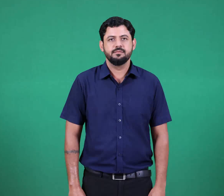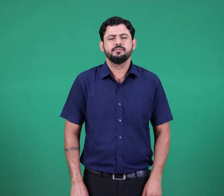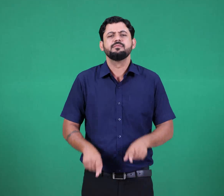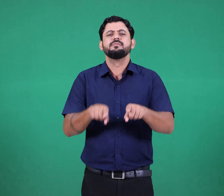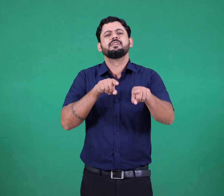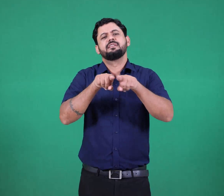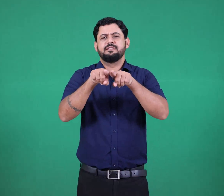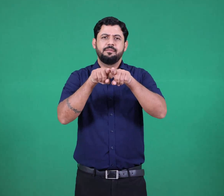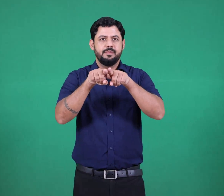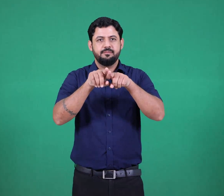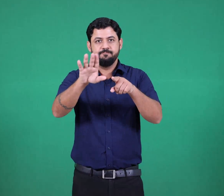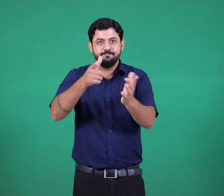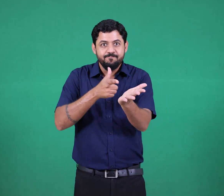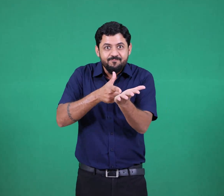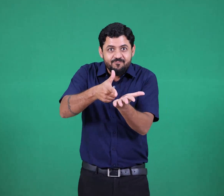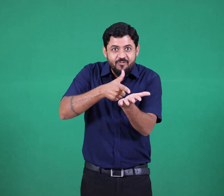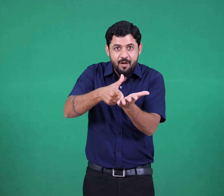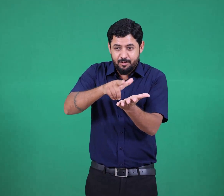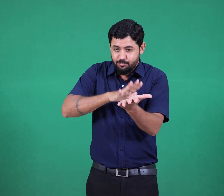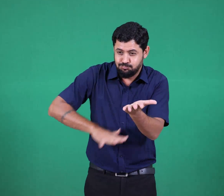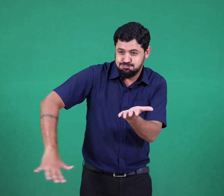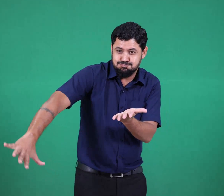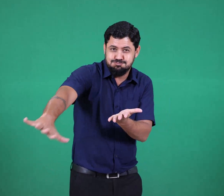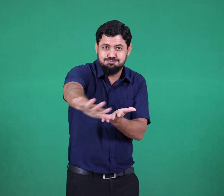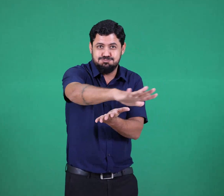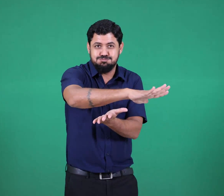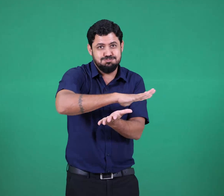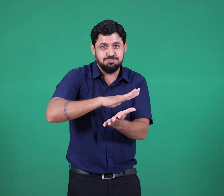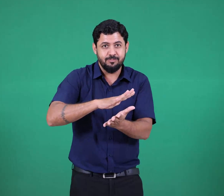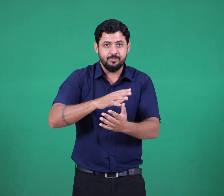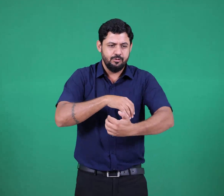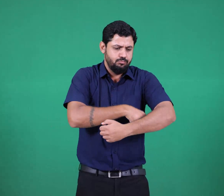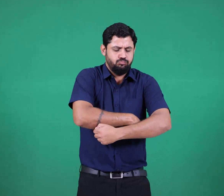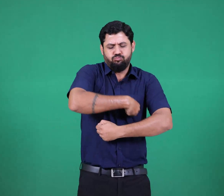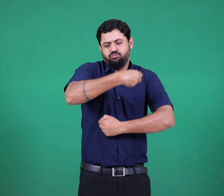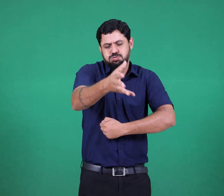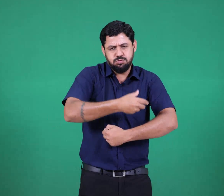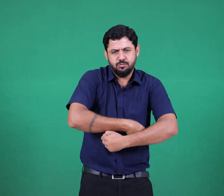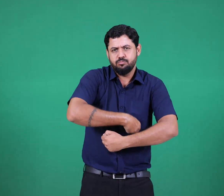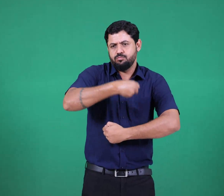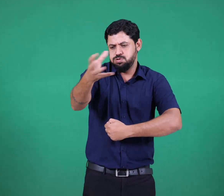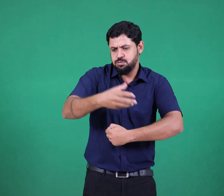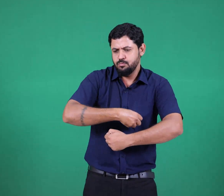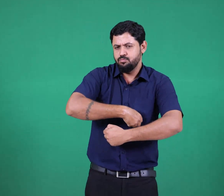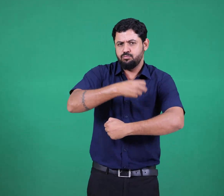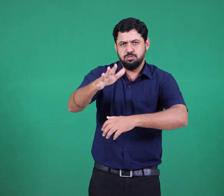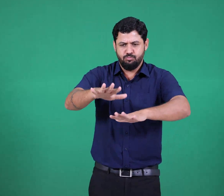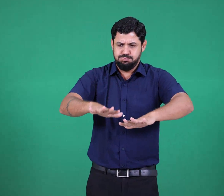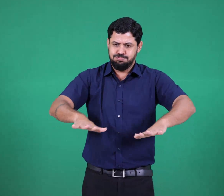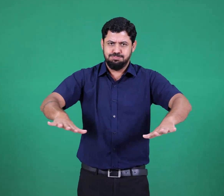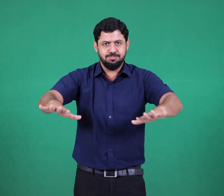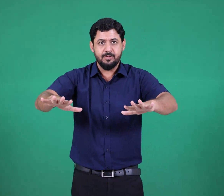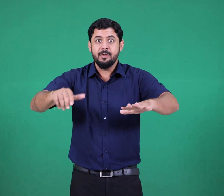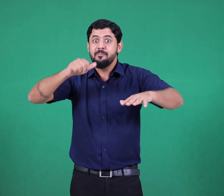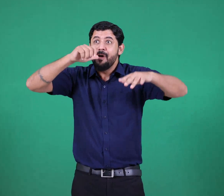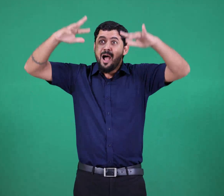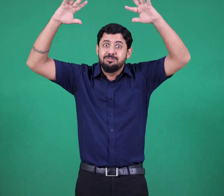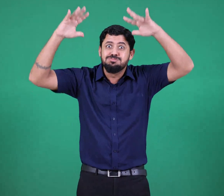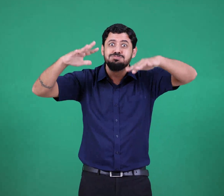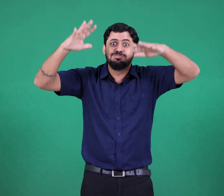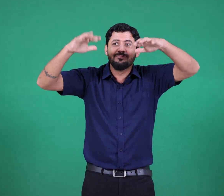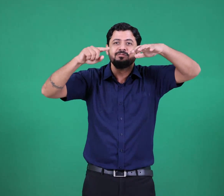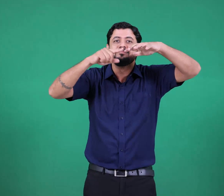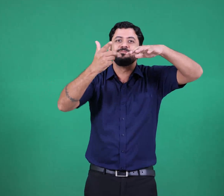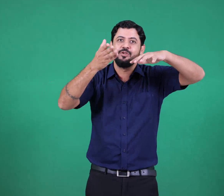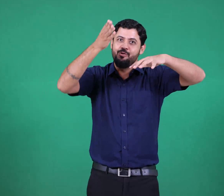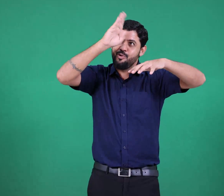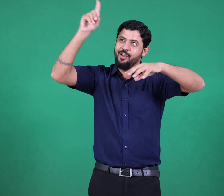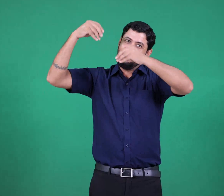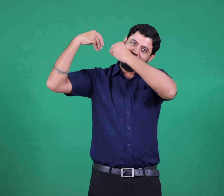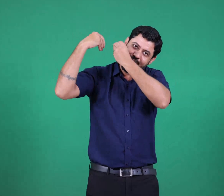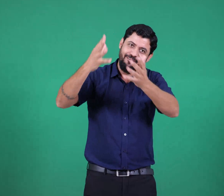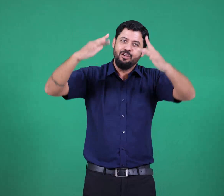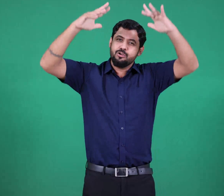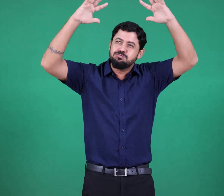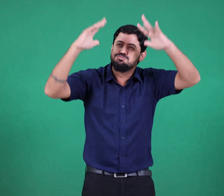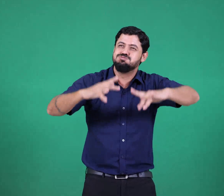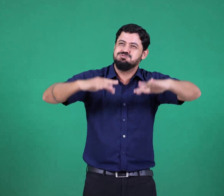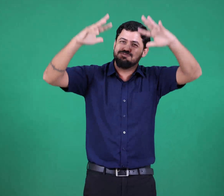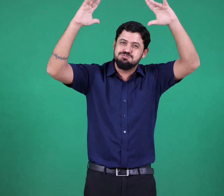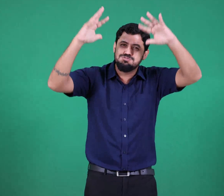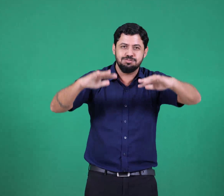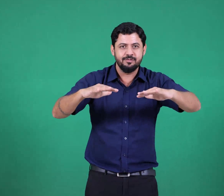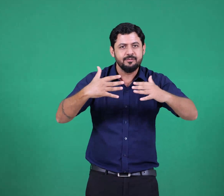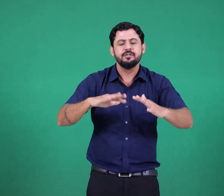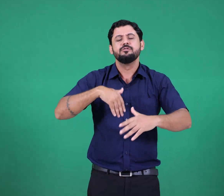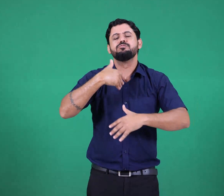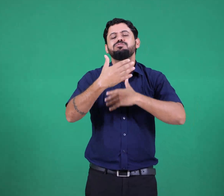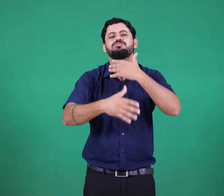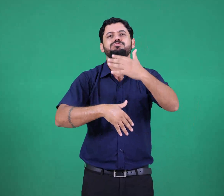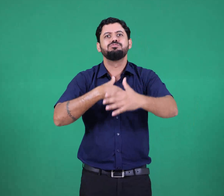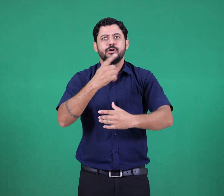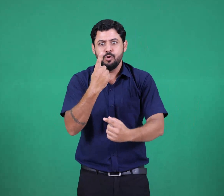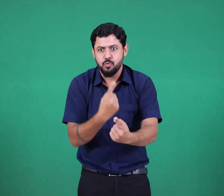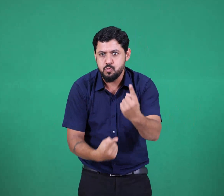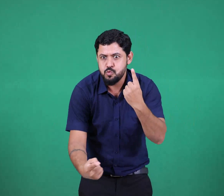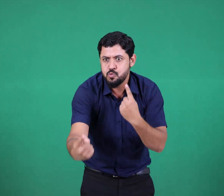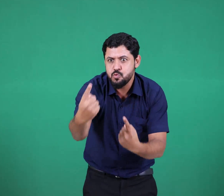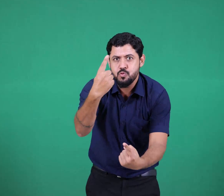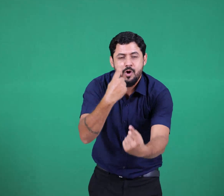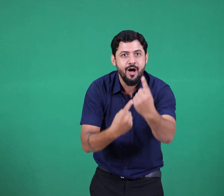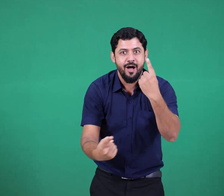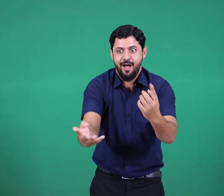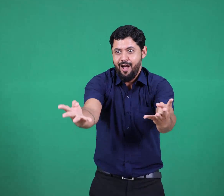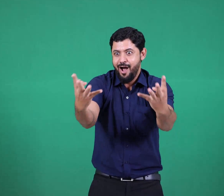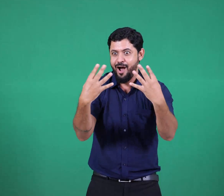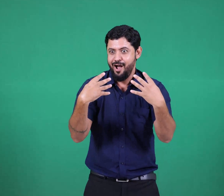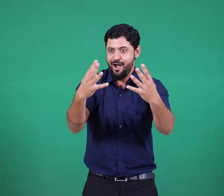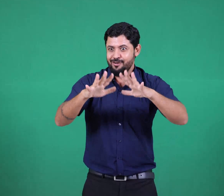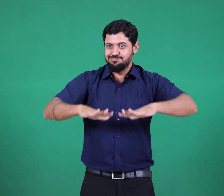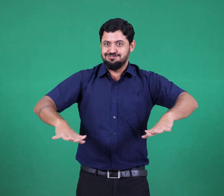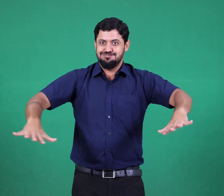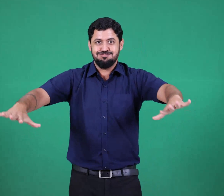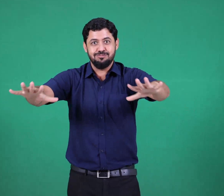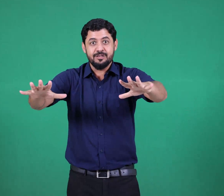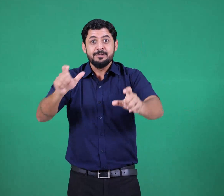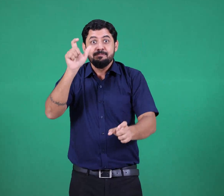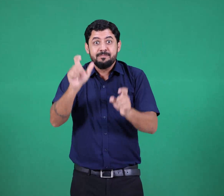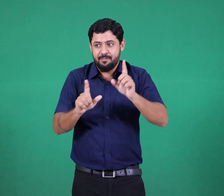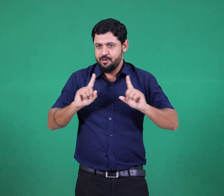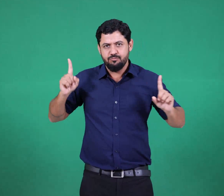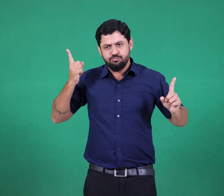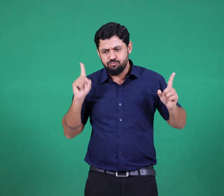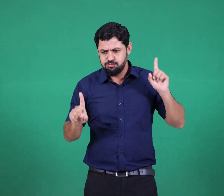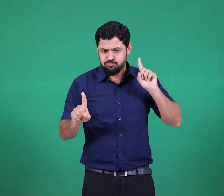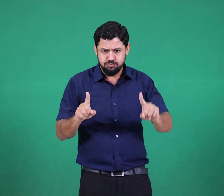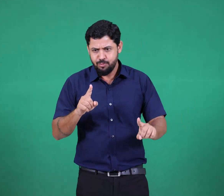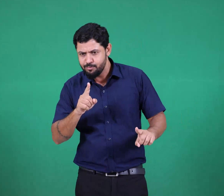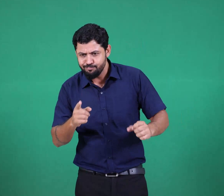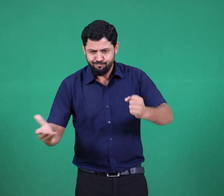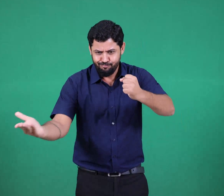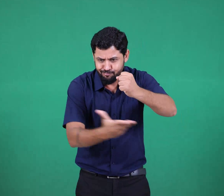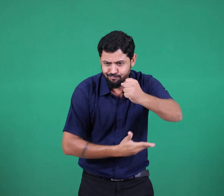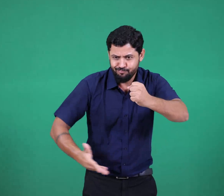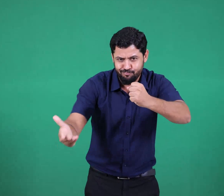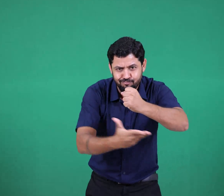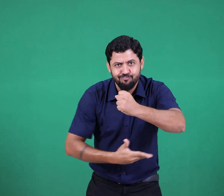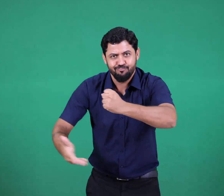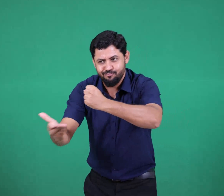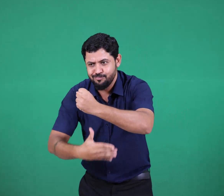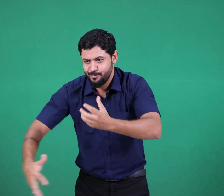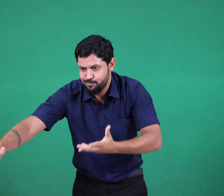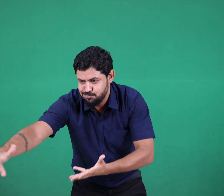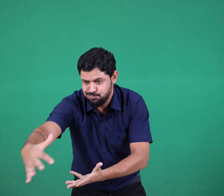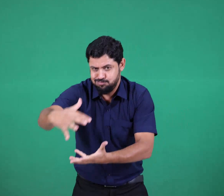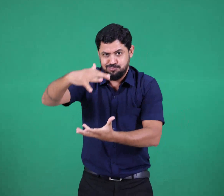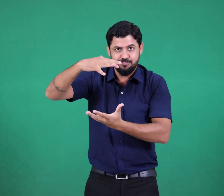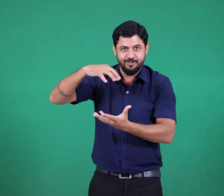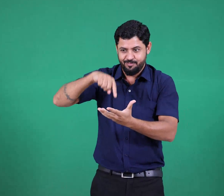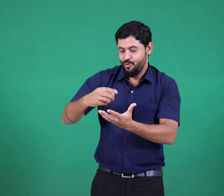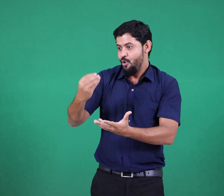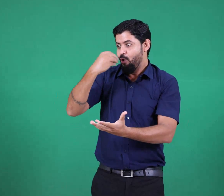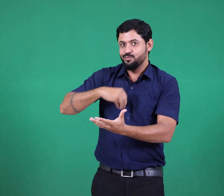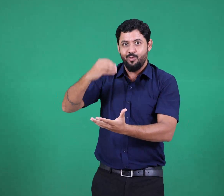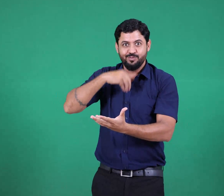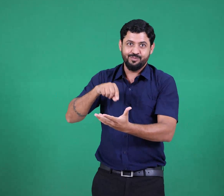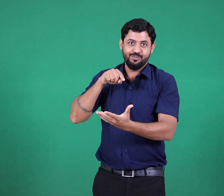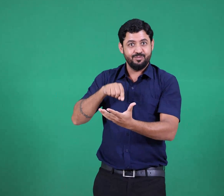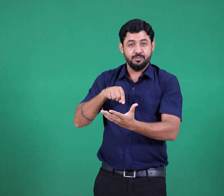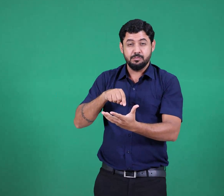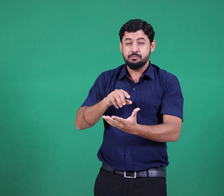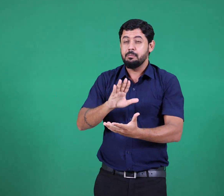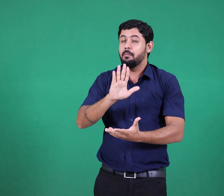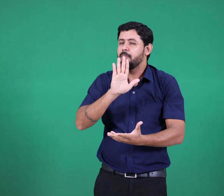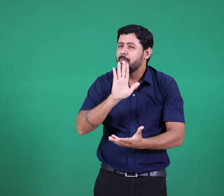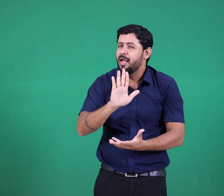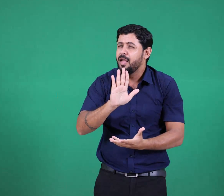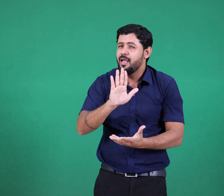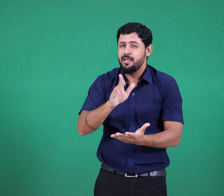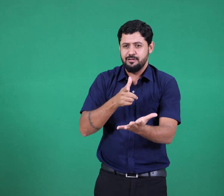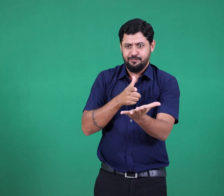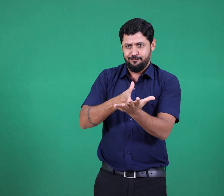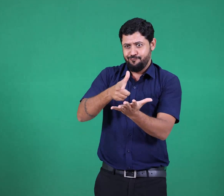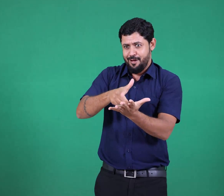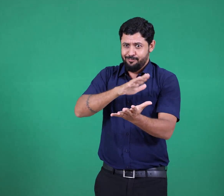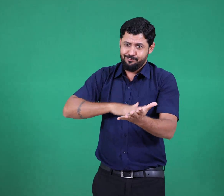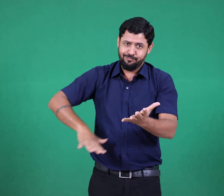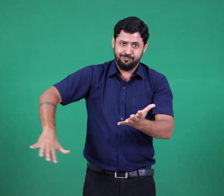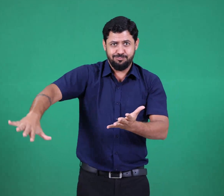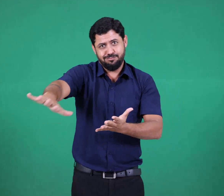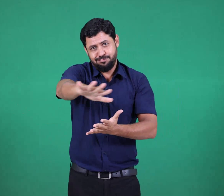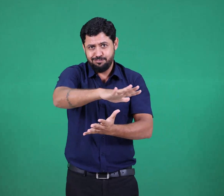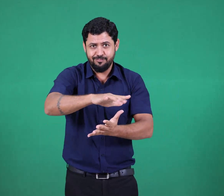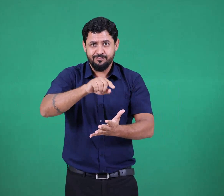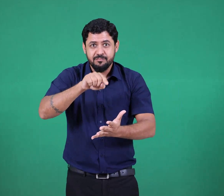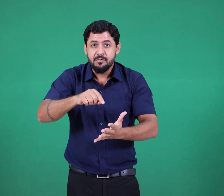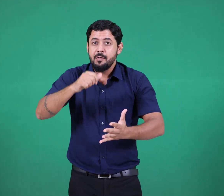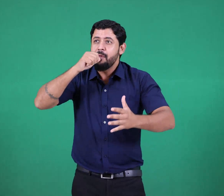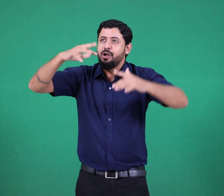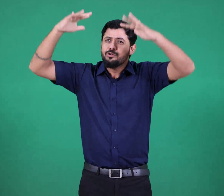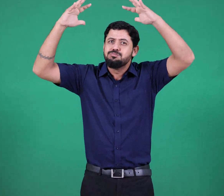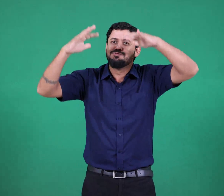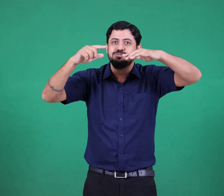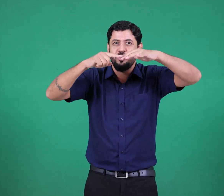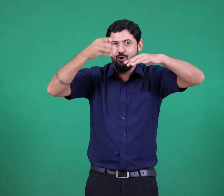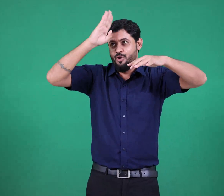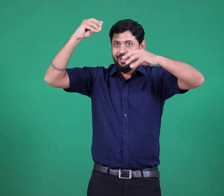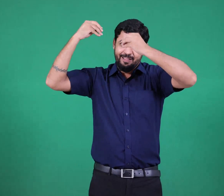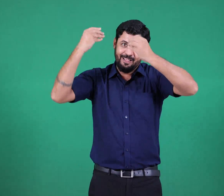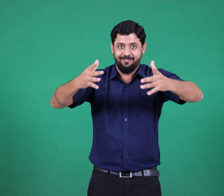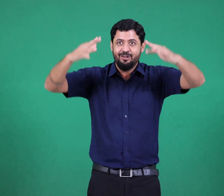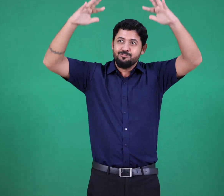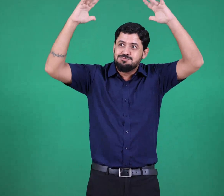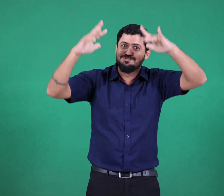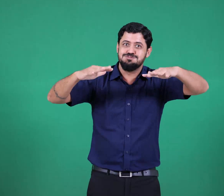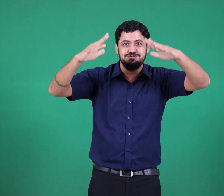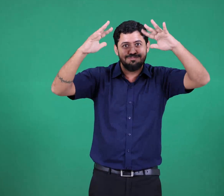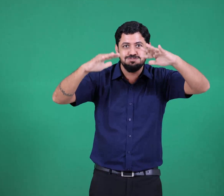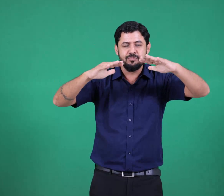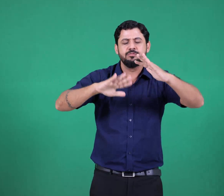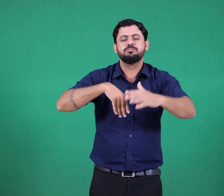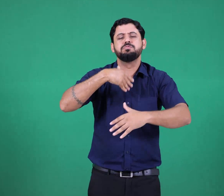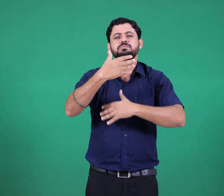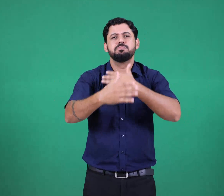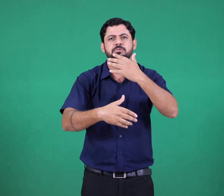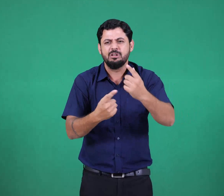For land that drinks in the rain often falling on it and that produces a crop useful to those for whom it is tended receives the blessing of God.